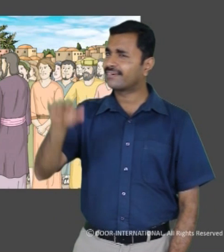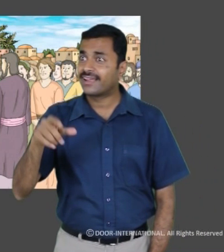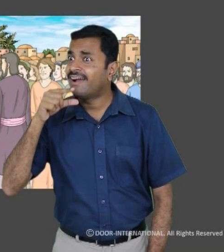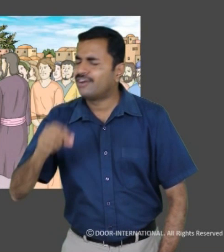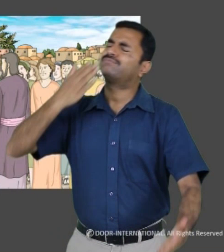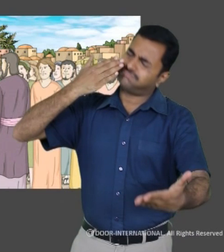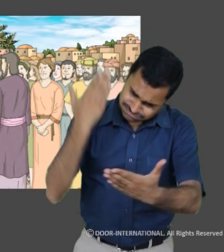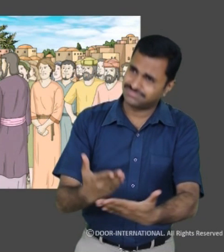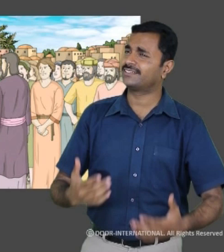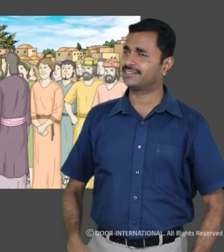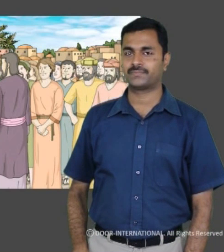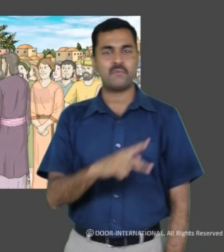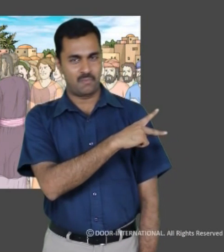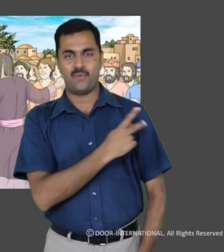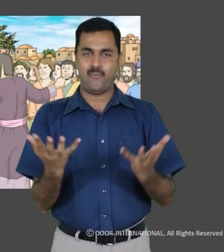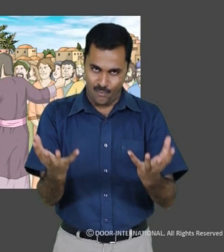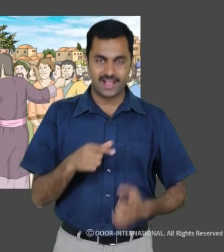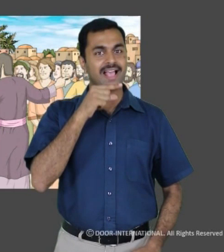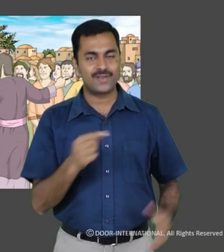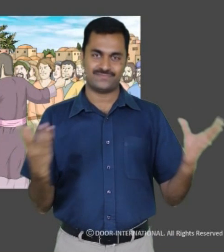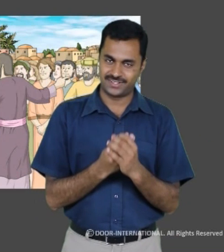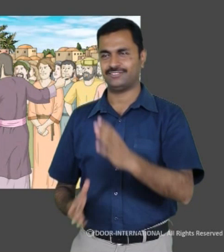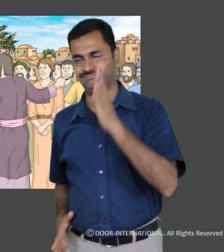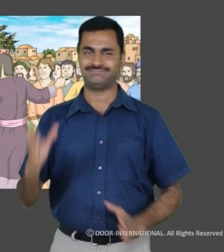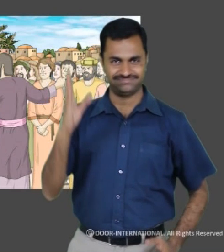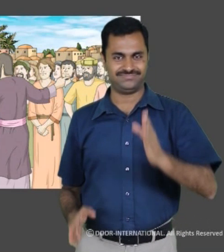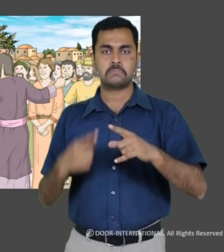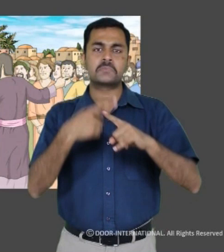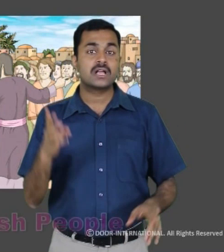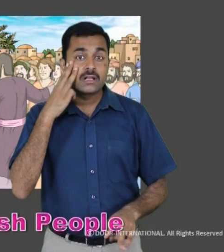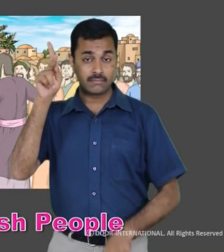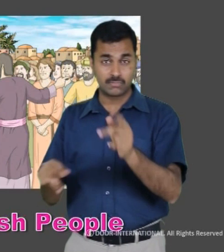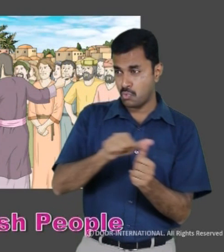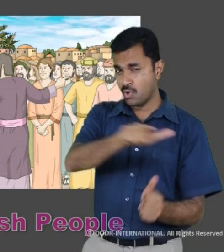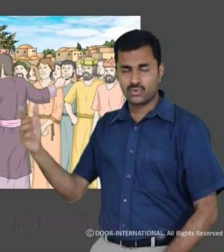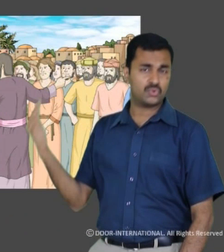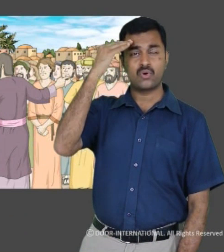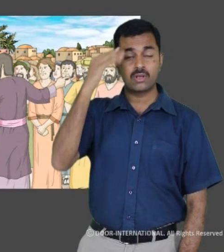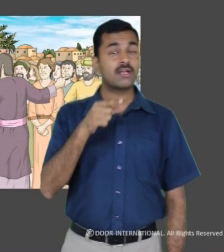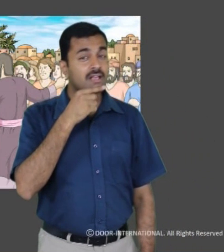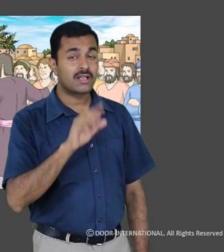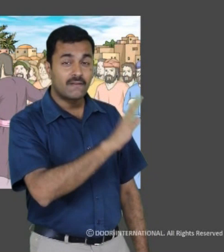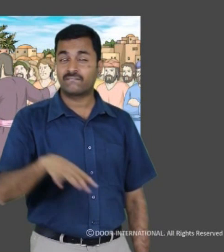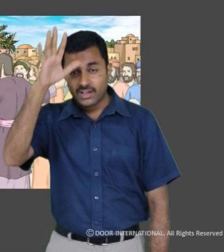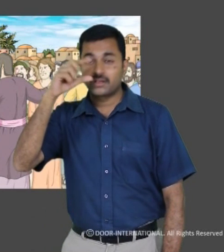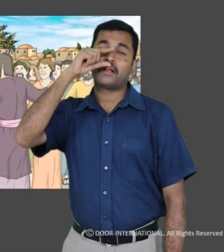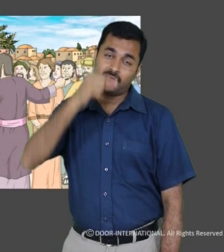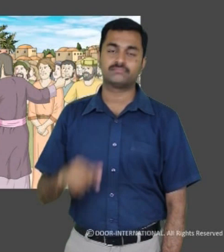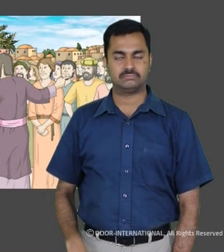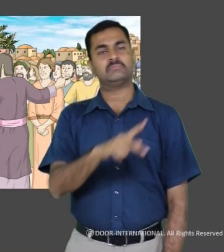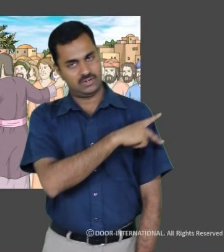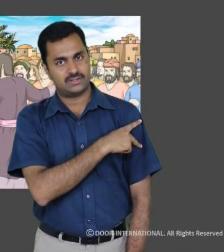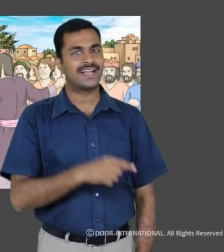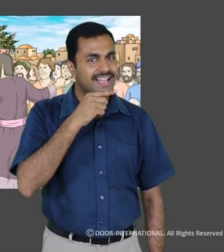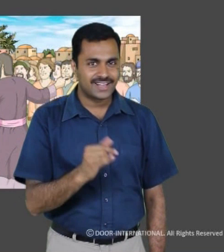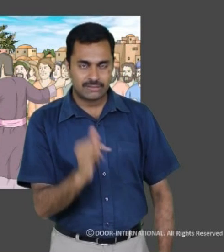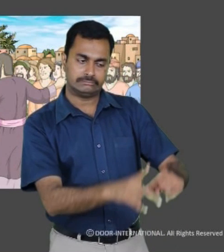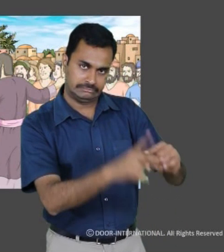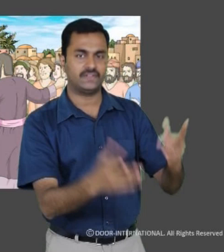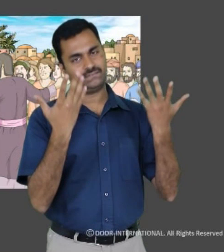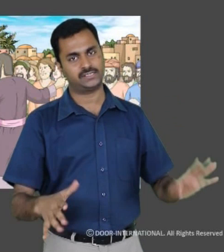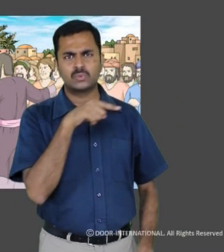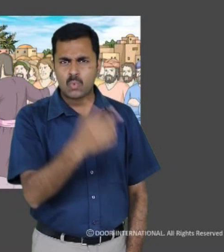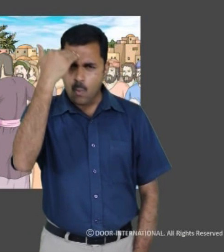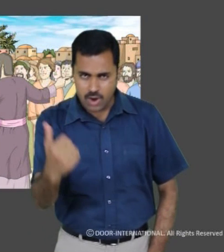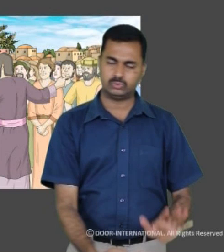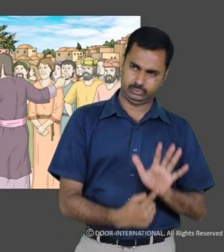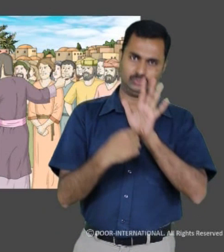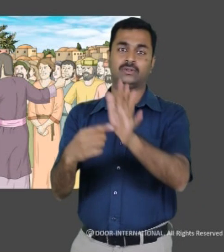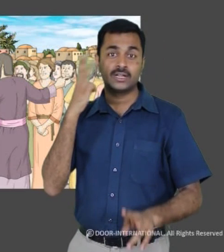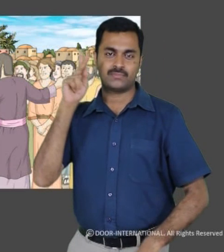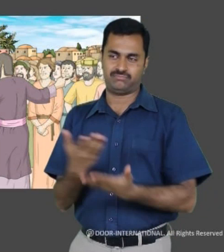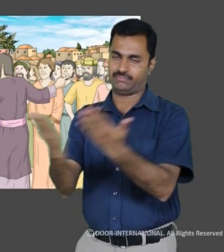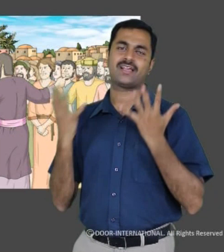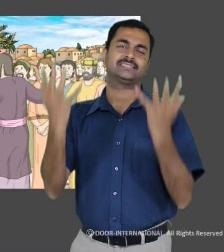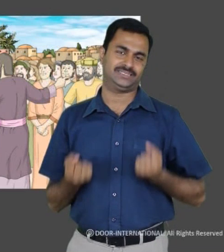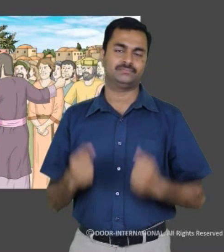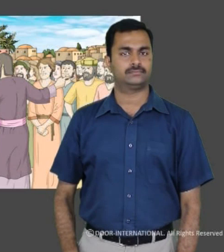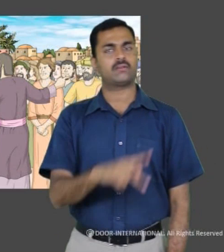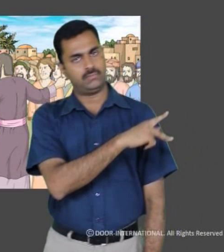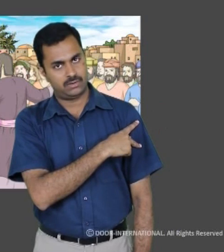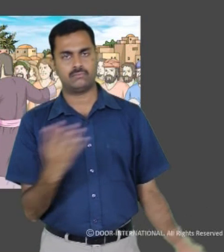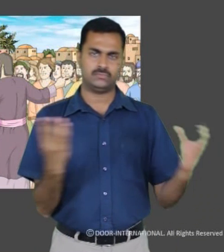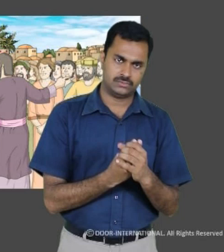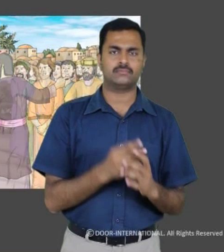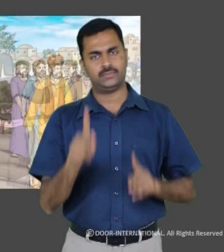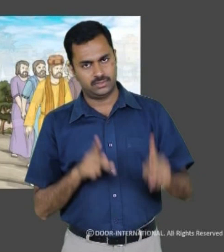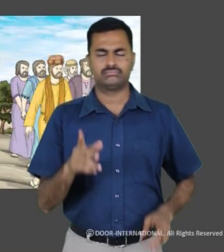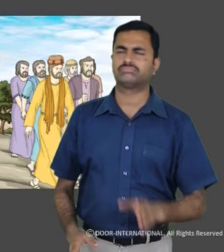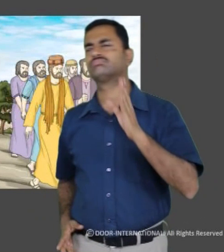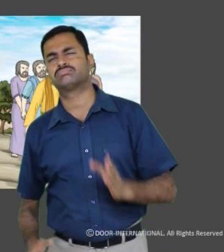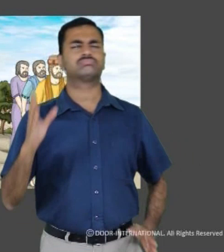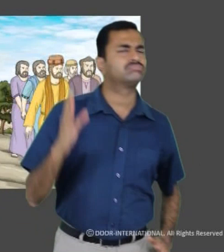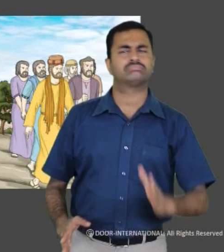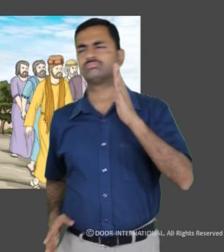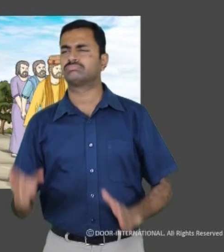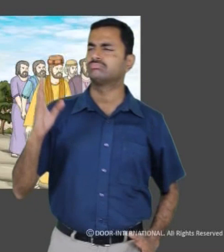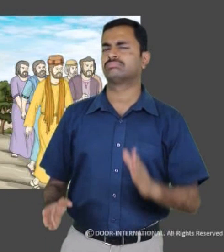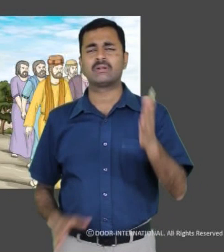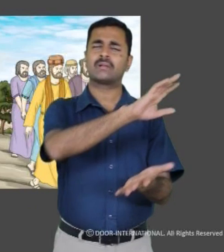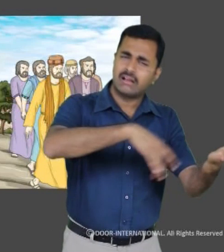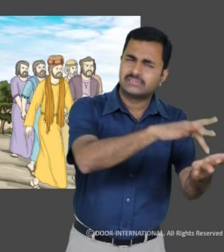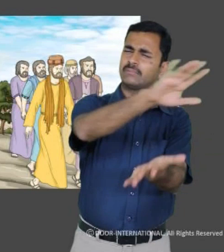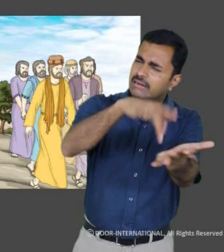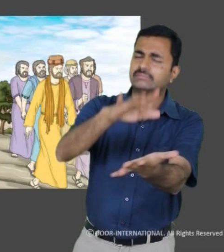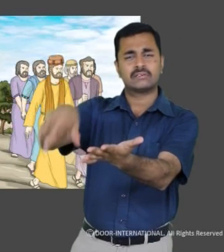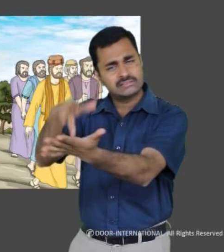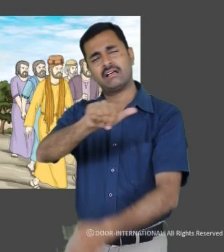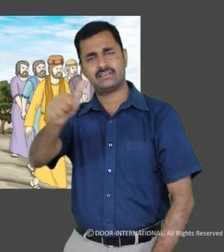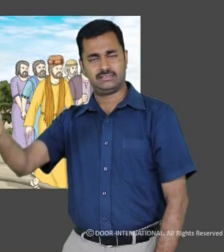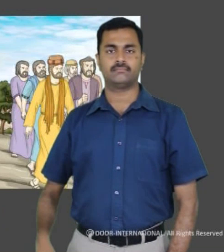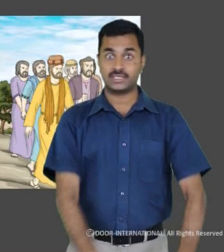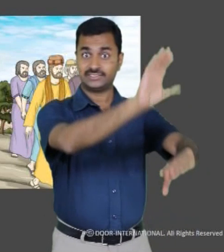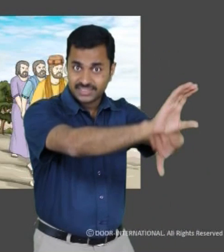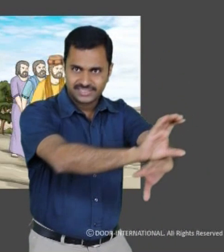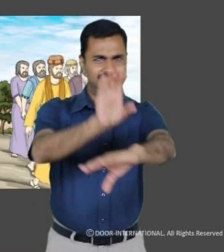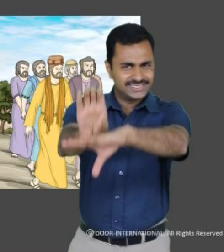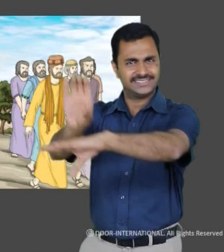Paul wanted Timothy to accompany him, so he took him and circumcised him on account of the Jews in that area, for they all knew that his father was a Greek.